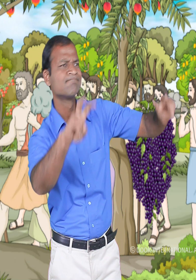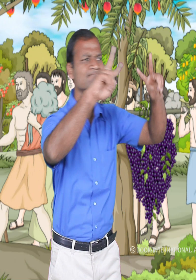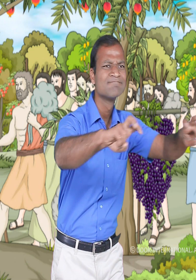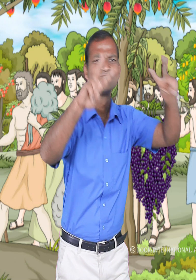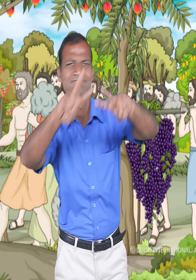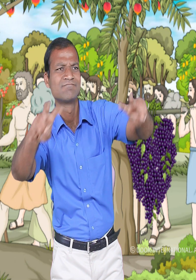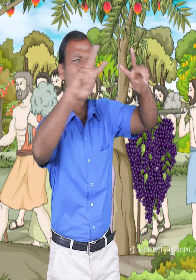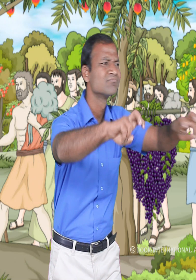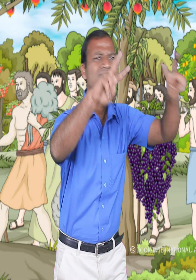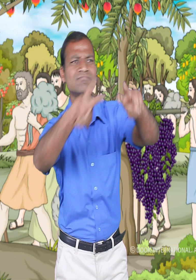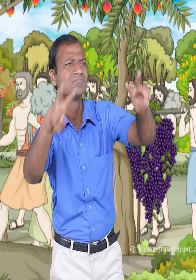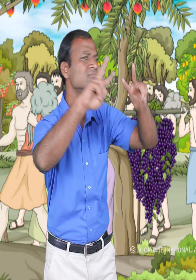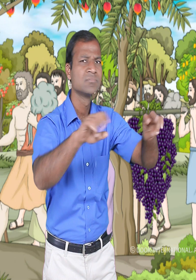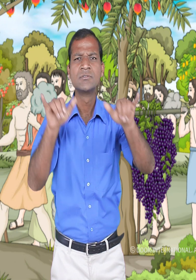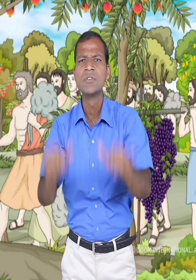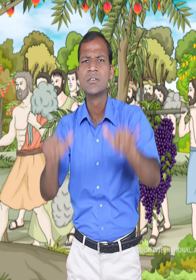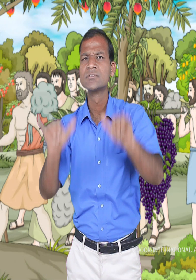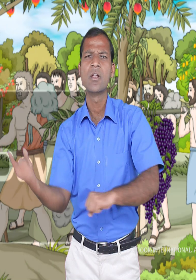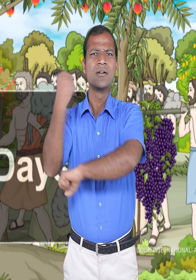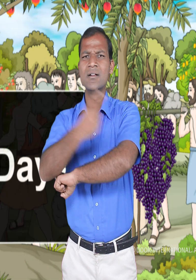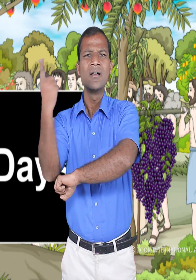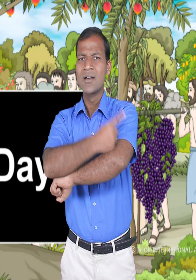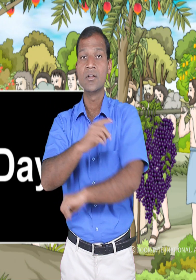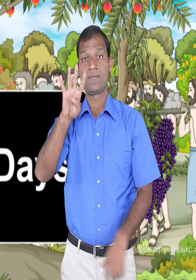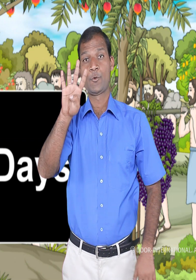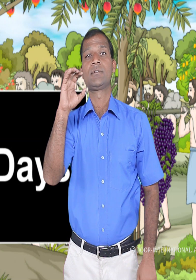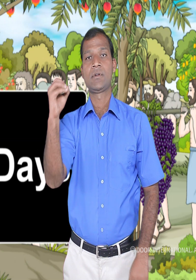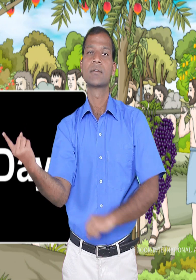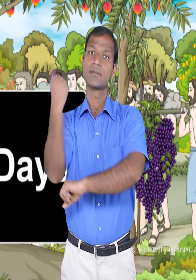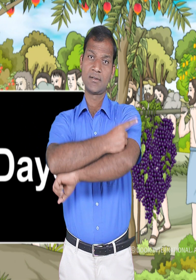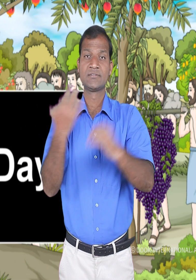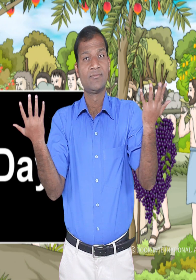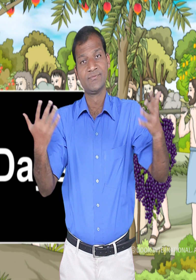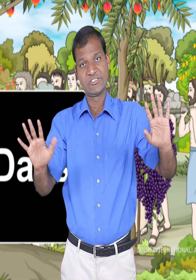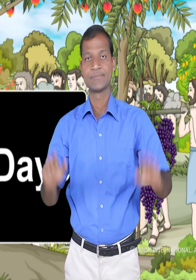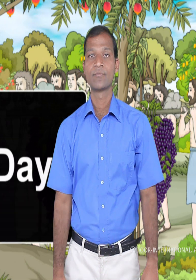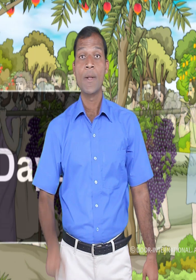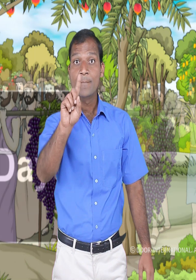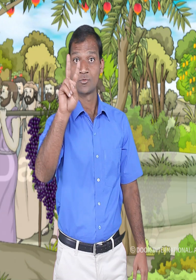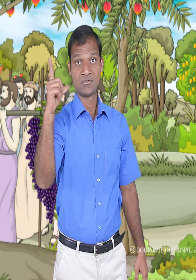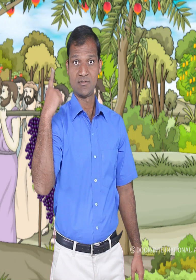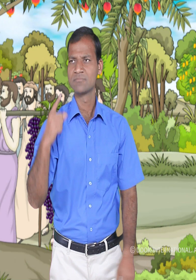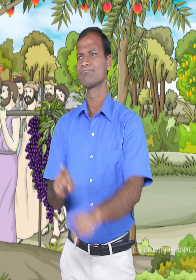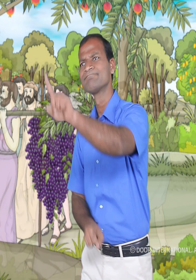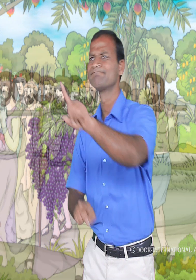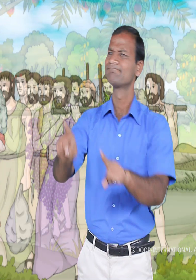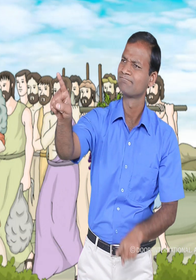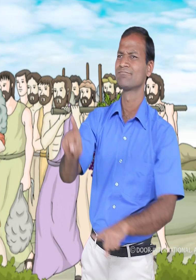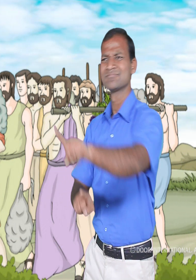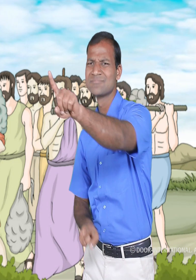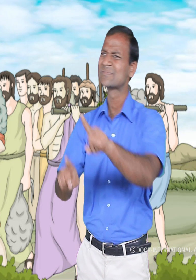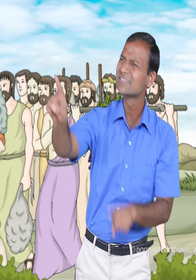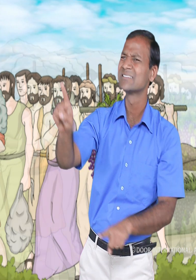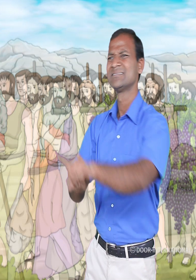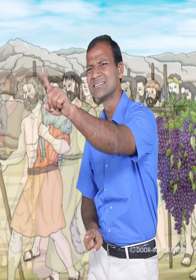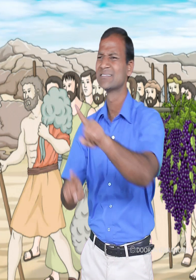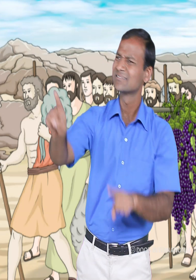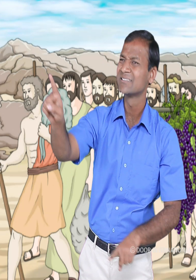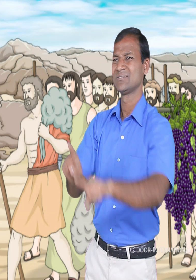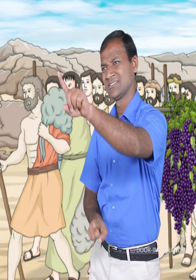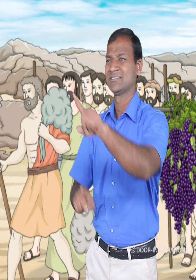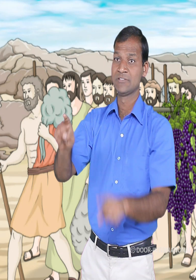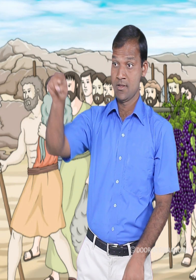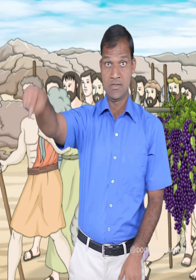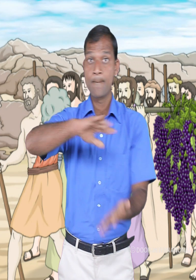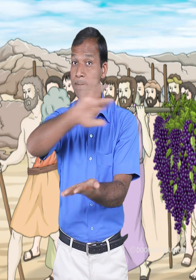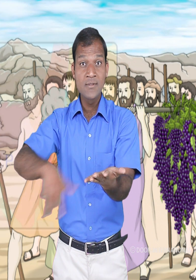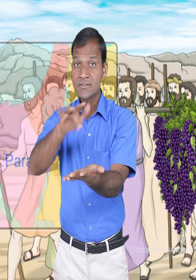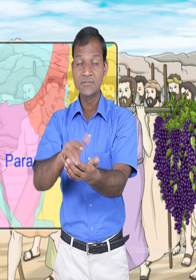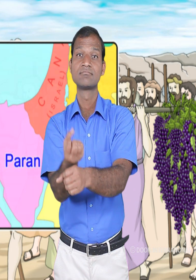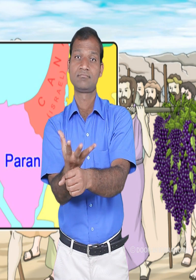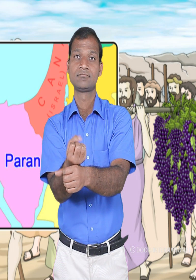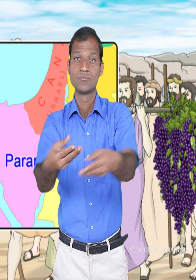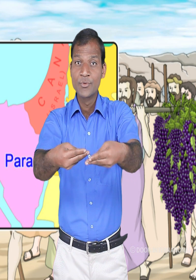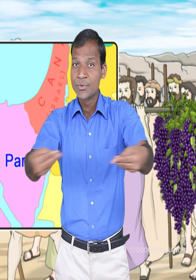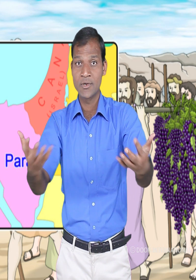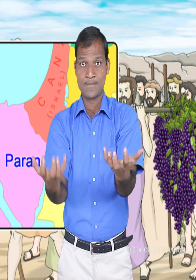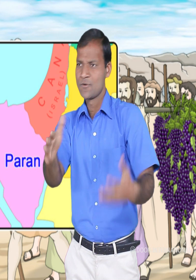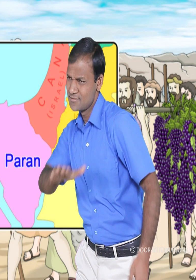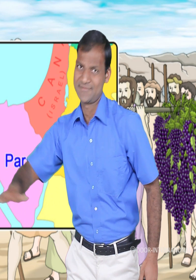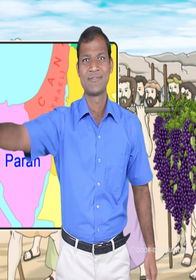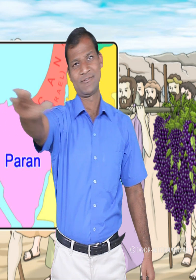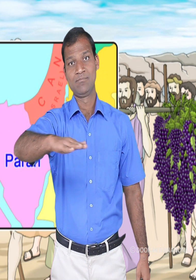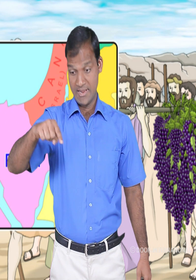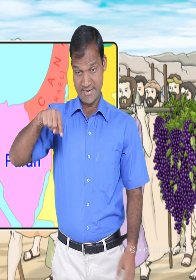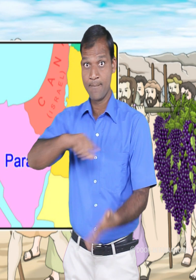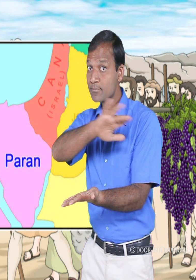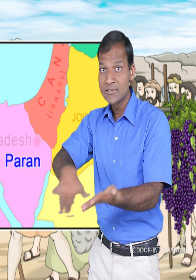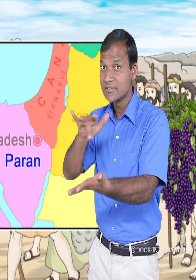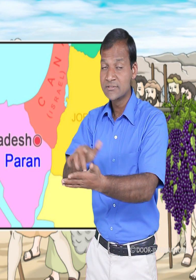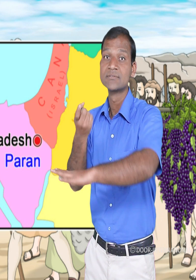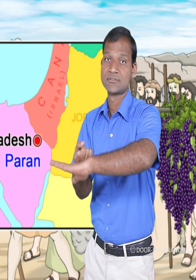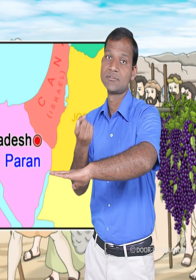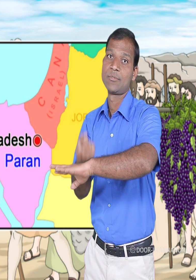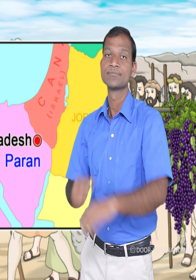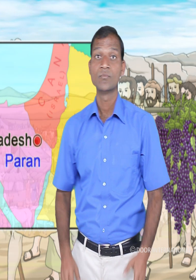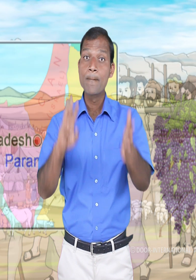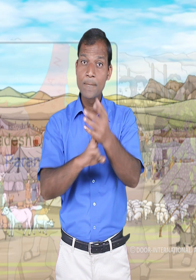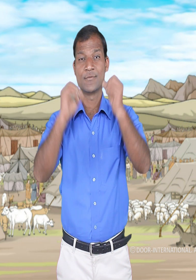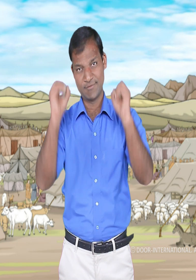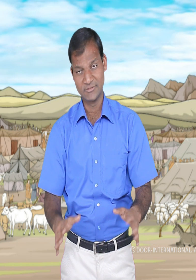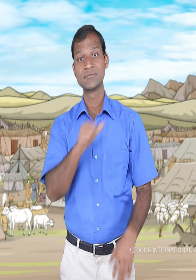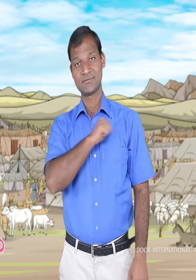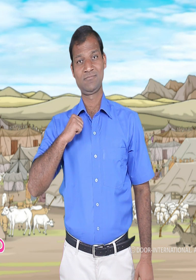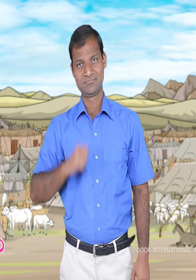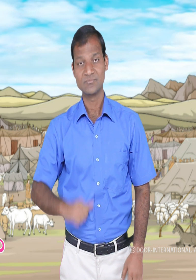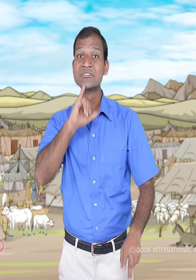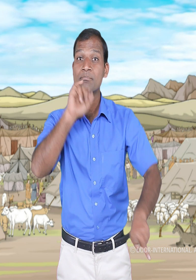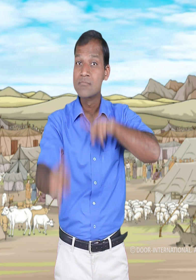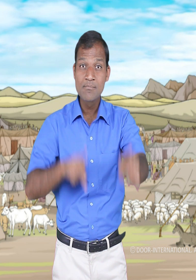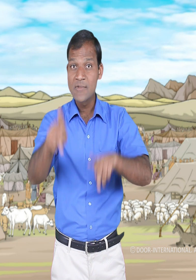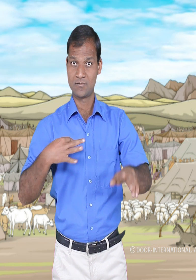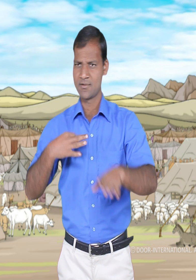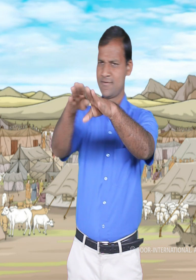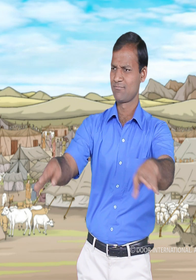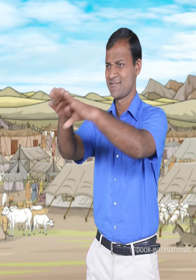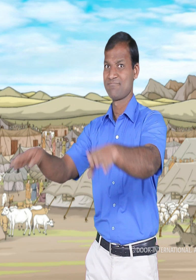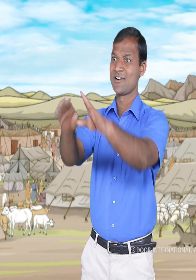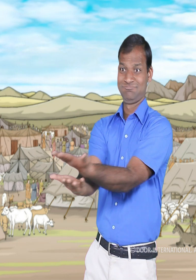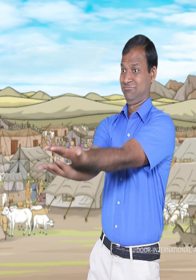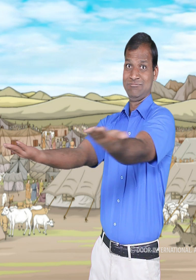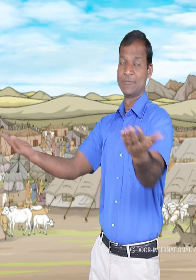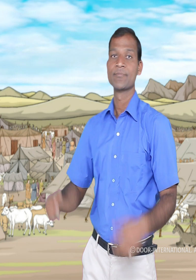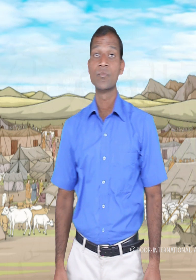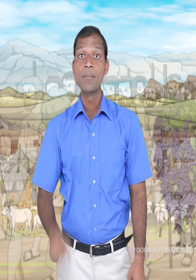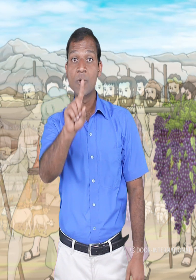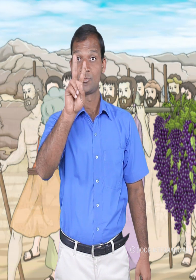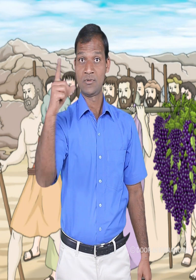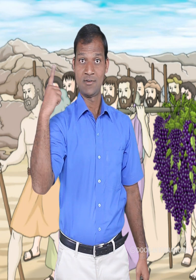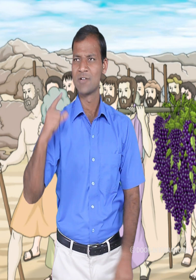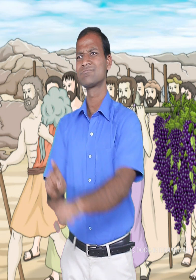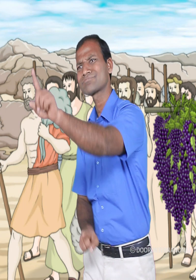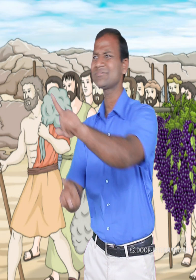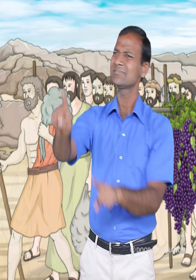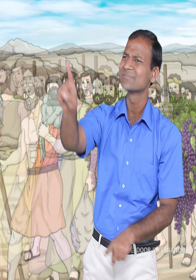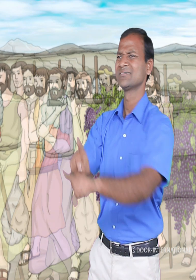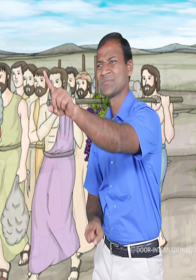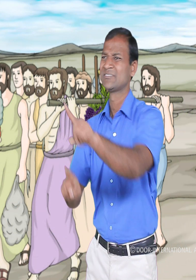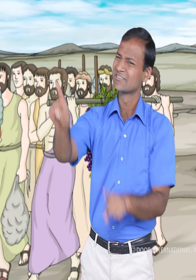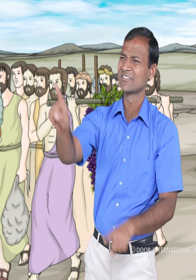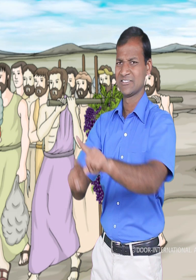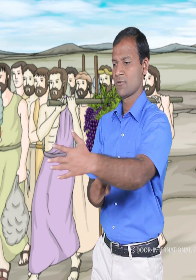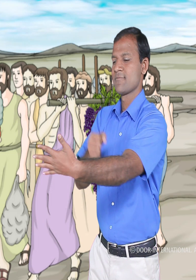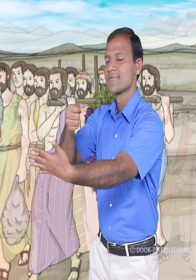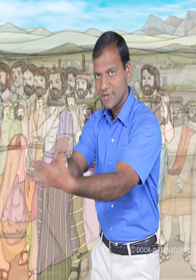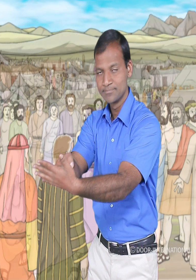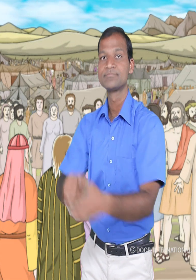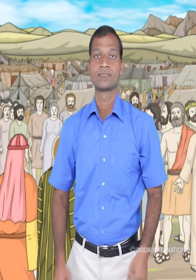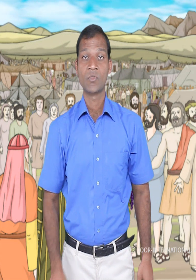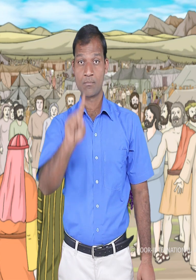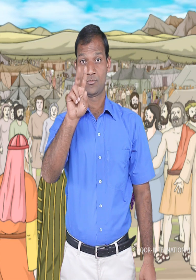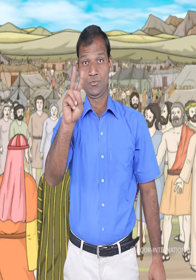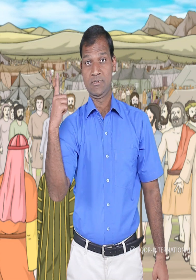After forty days the men returned from spying out the land, and they went back to Moses, Aaron, and the whole congregation of Israel in the Wilderness of Paran at Kadesh.